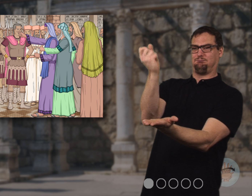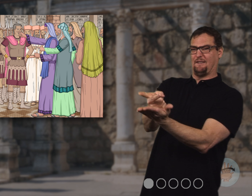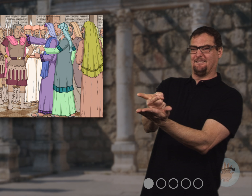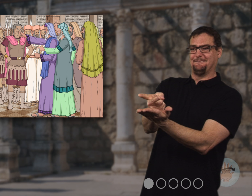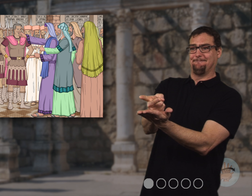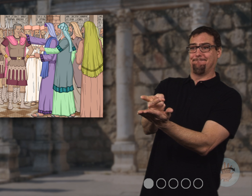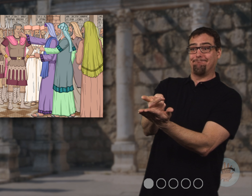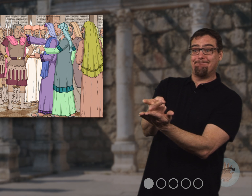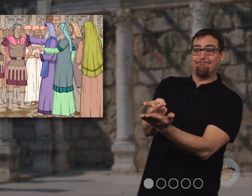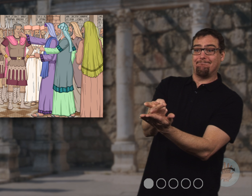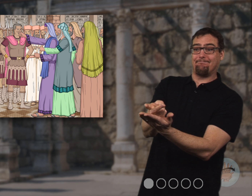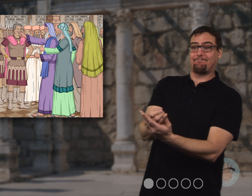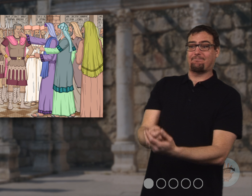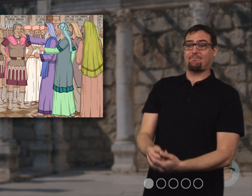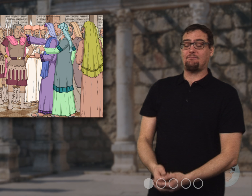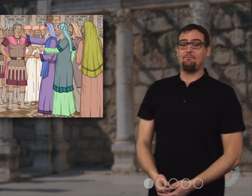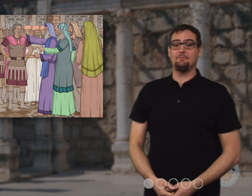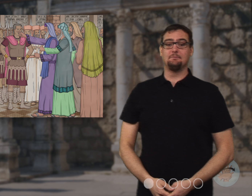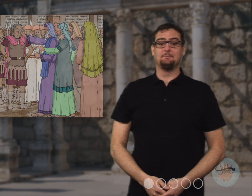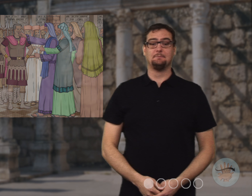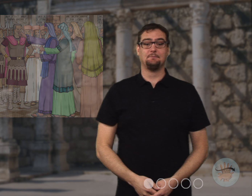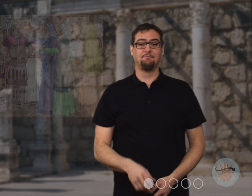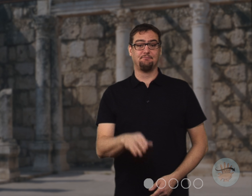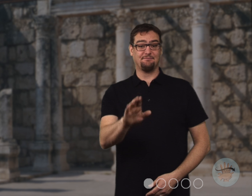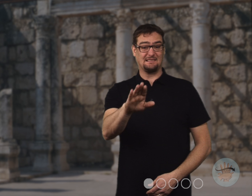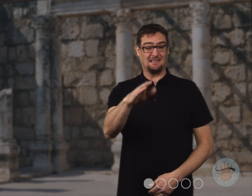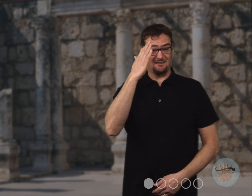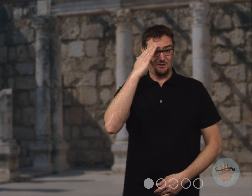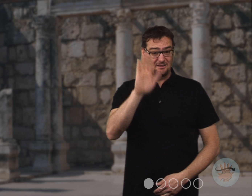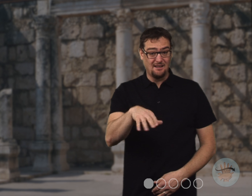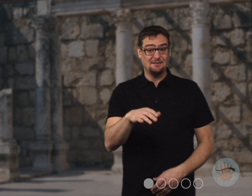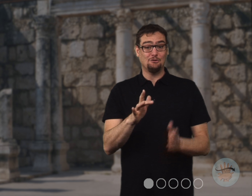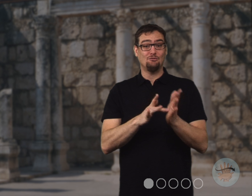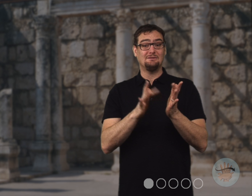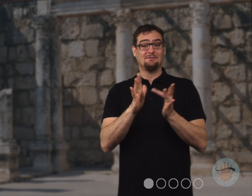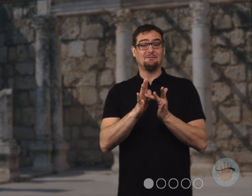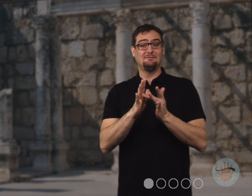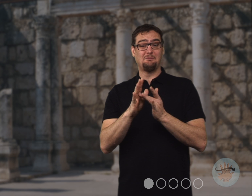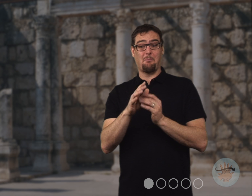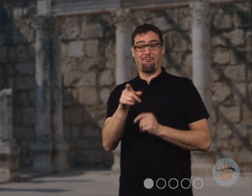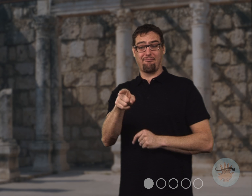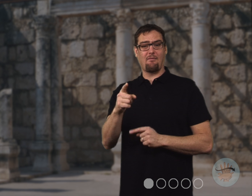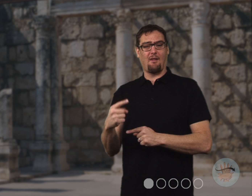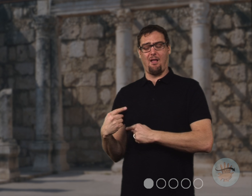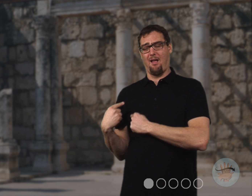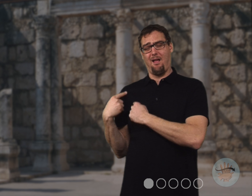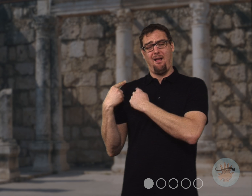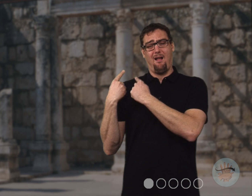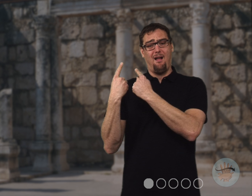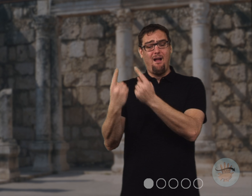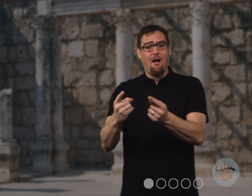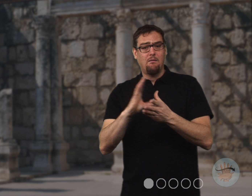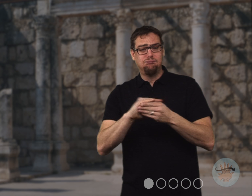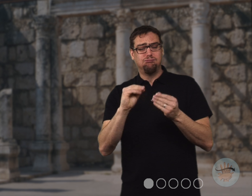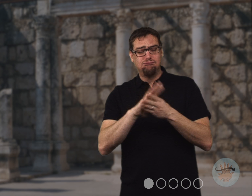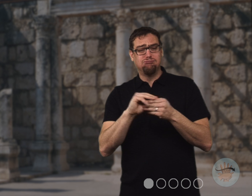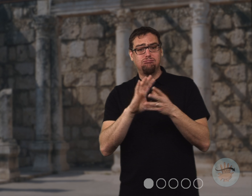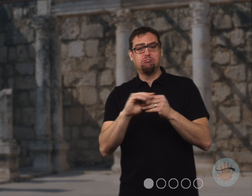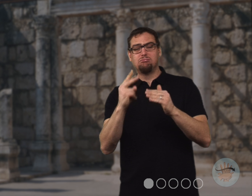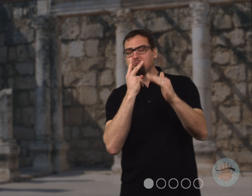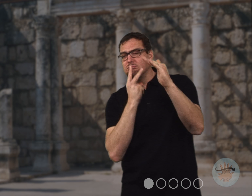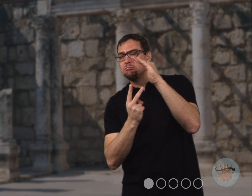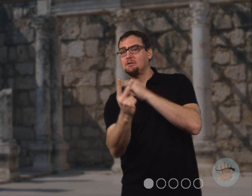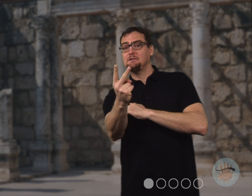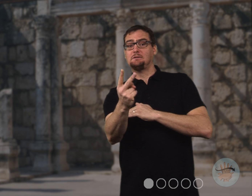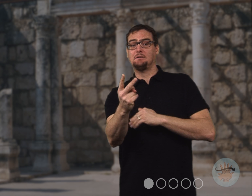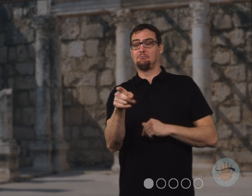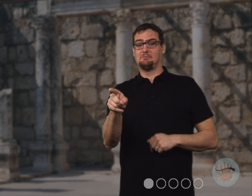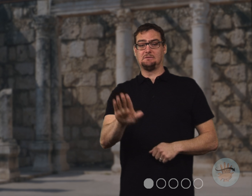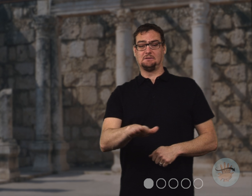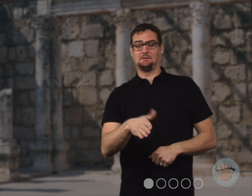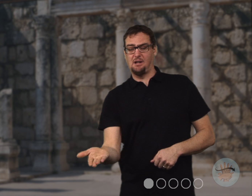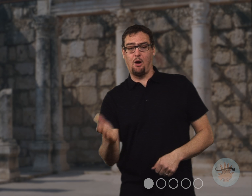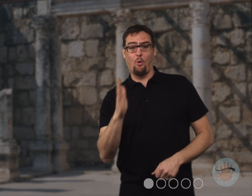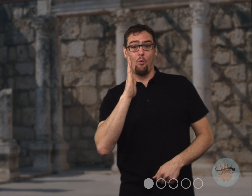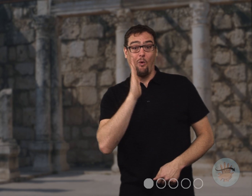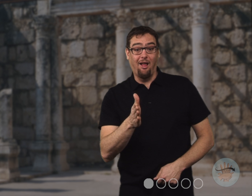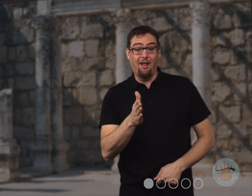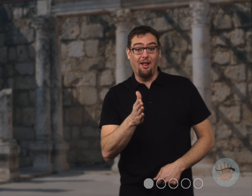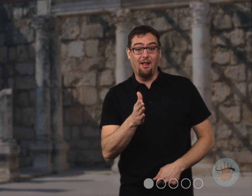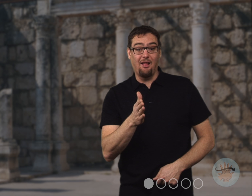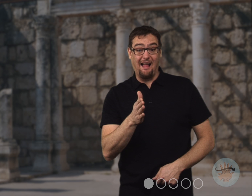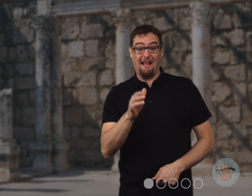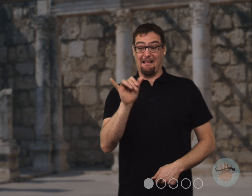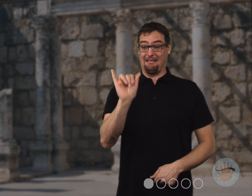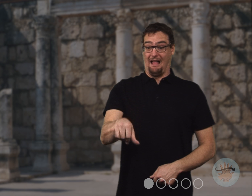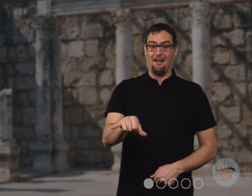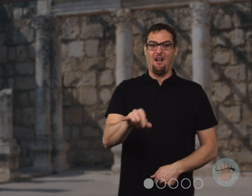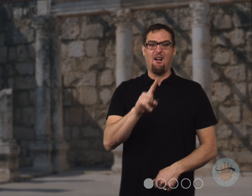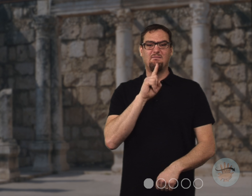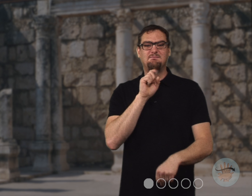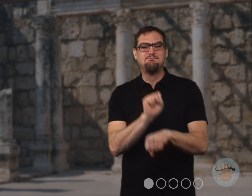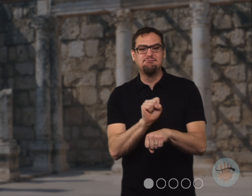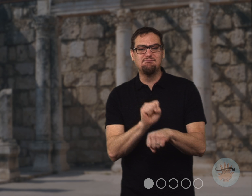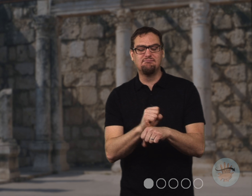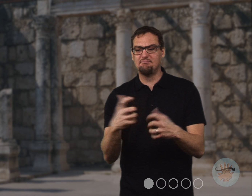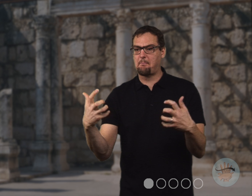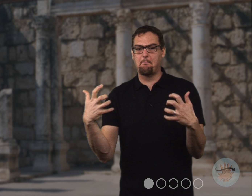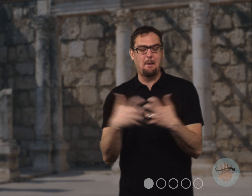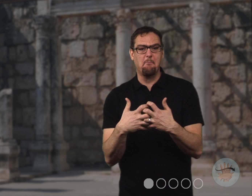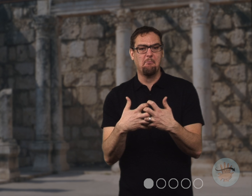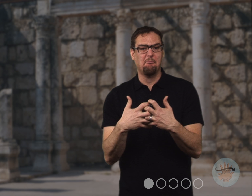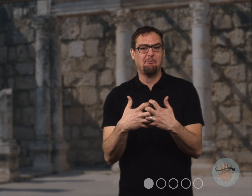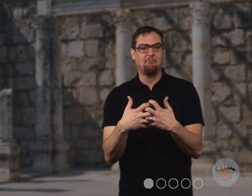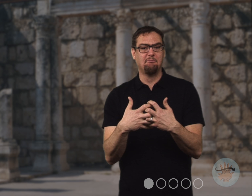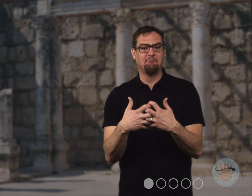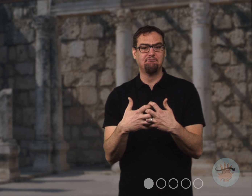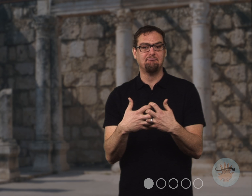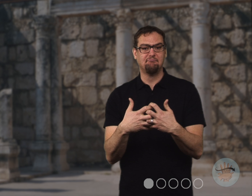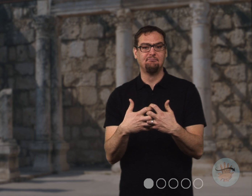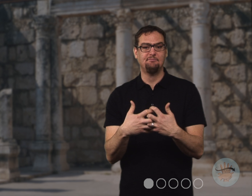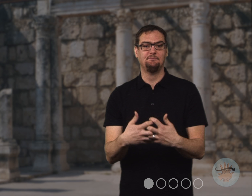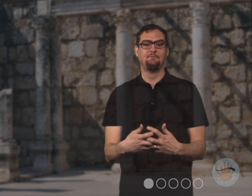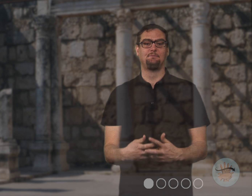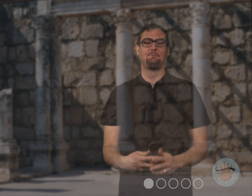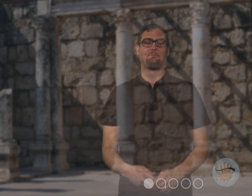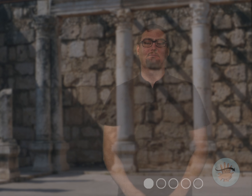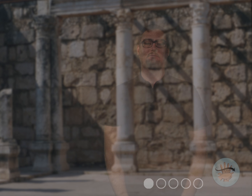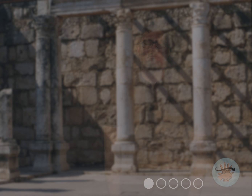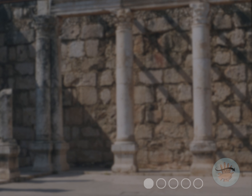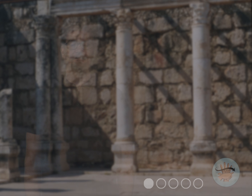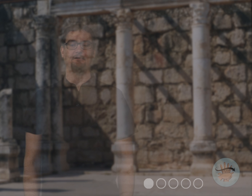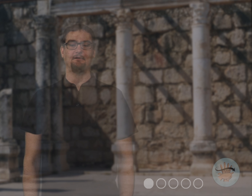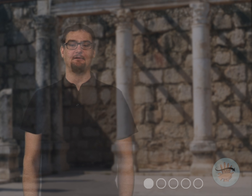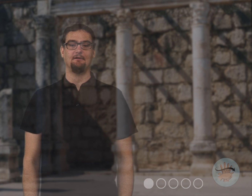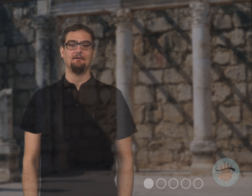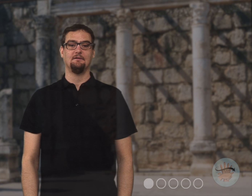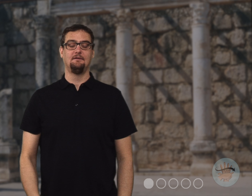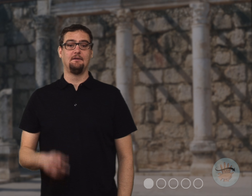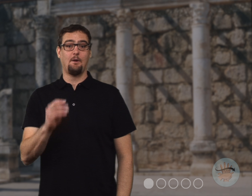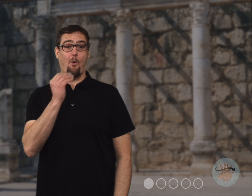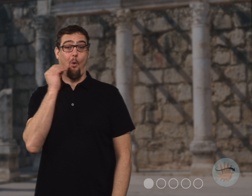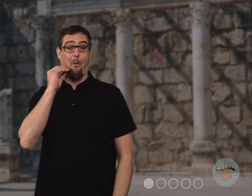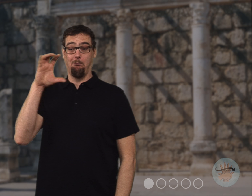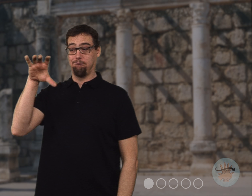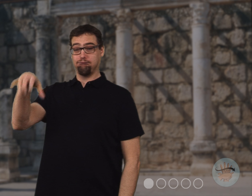This was to fulfill the word that Jesus had spoken to indicate the kind of death He was going to die.